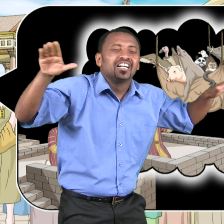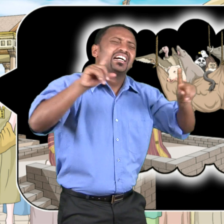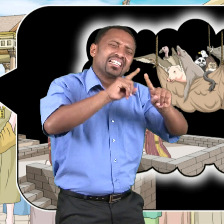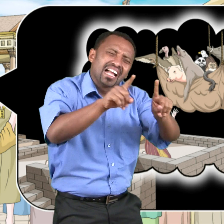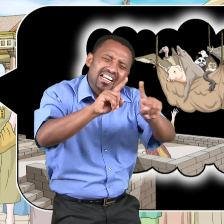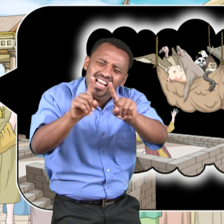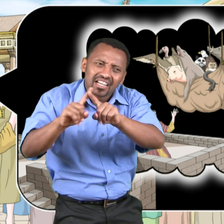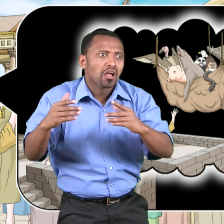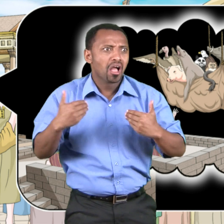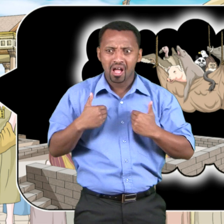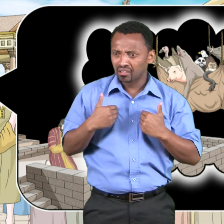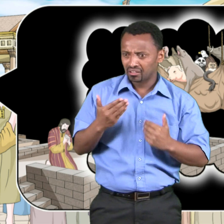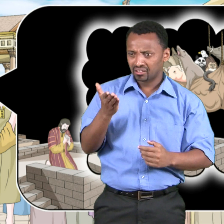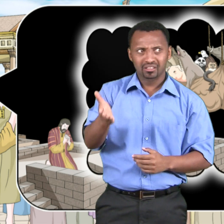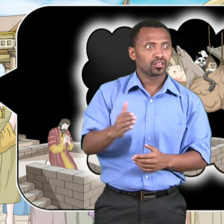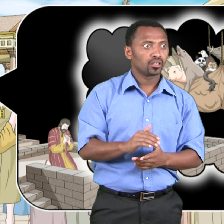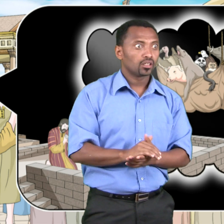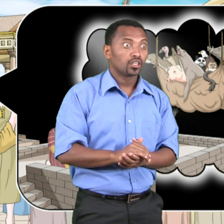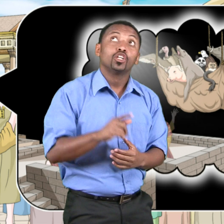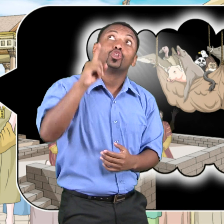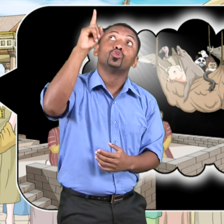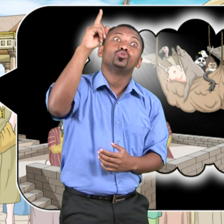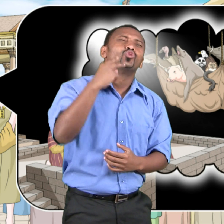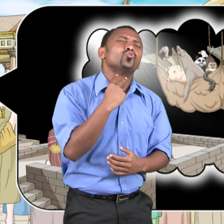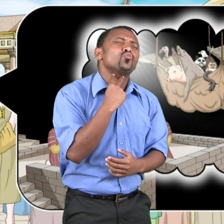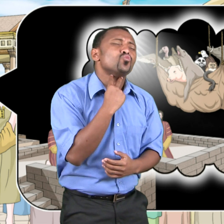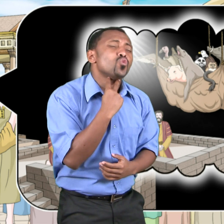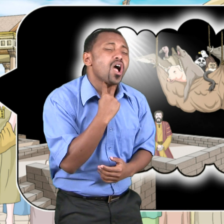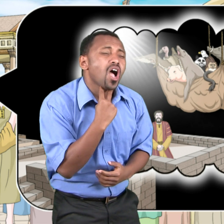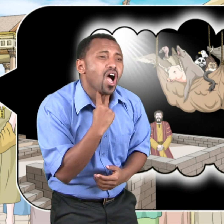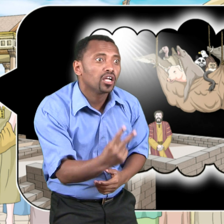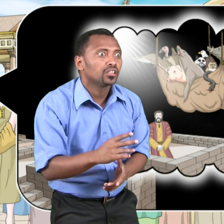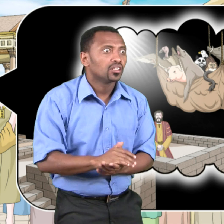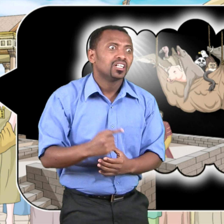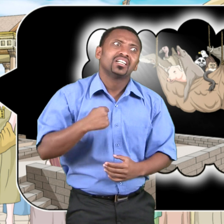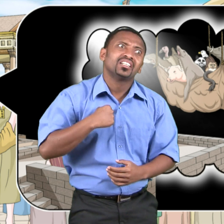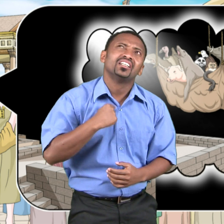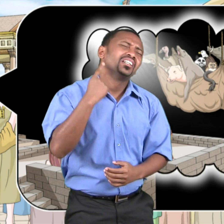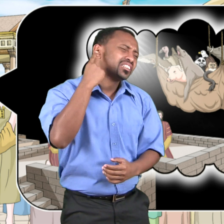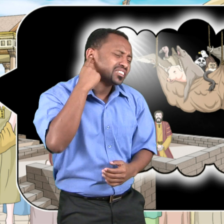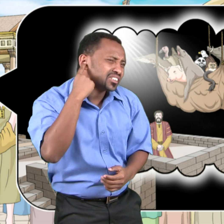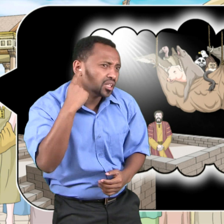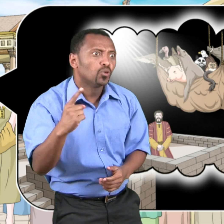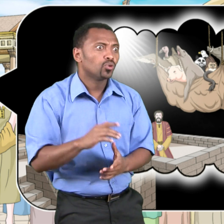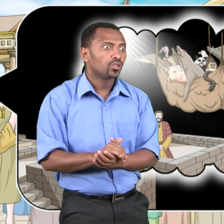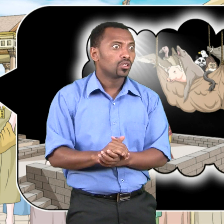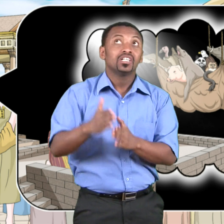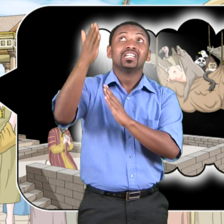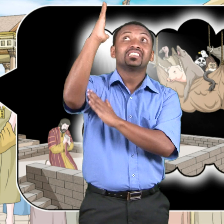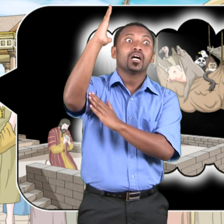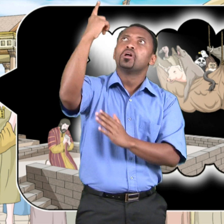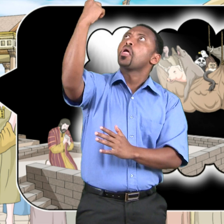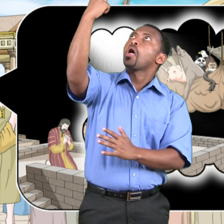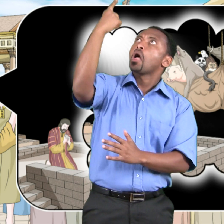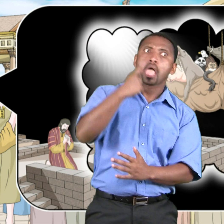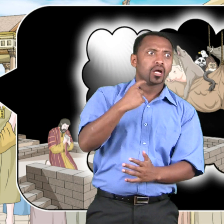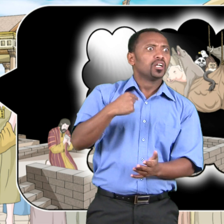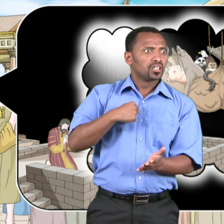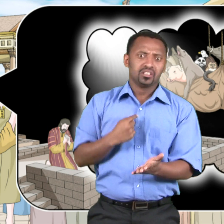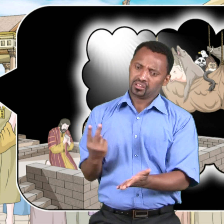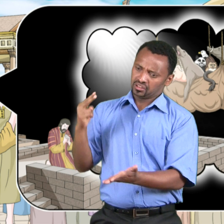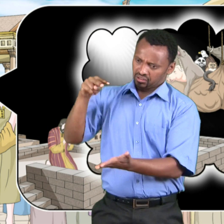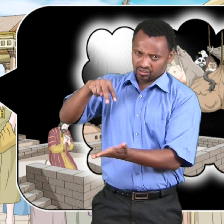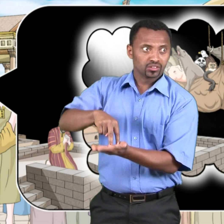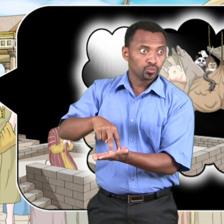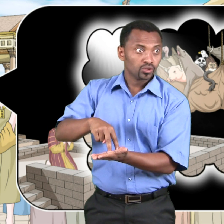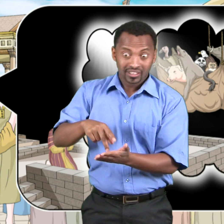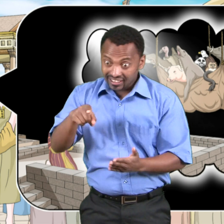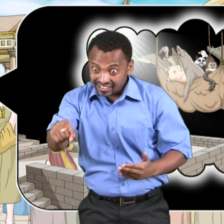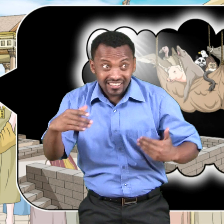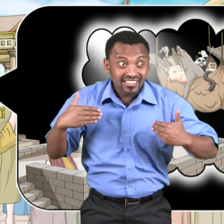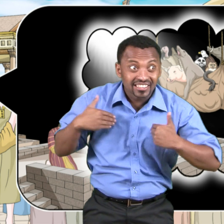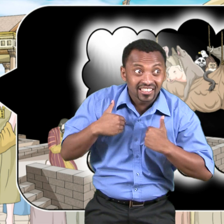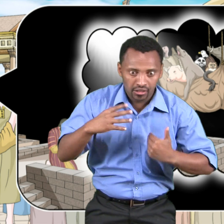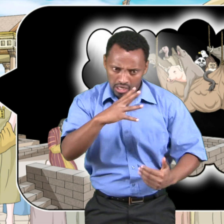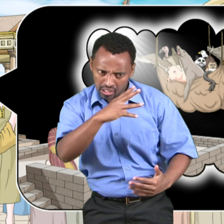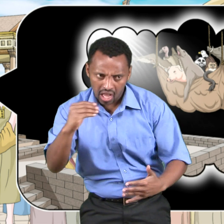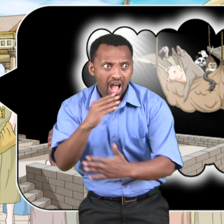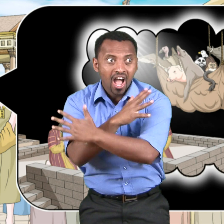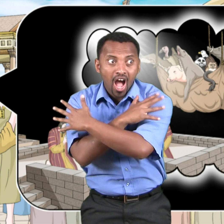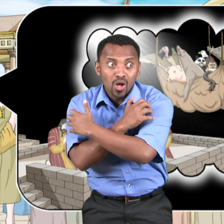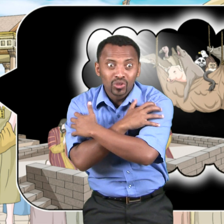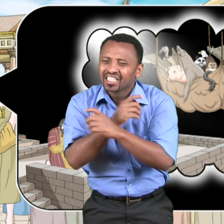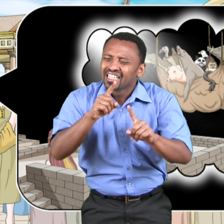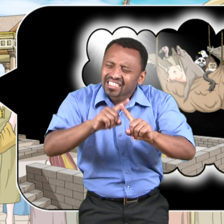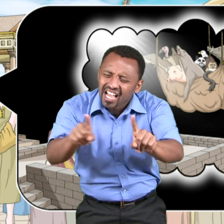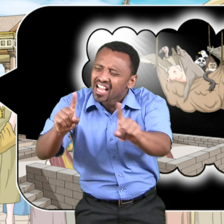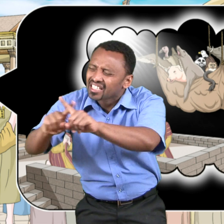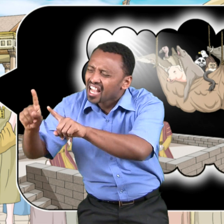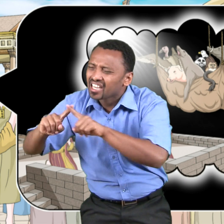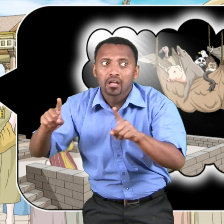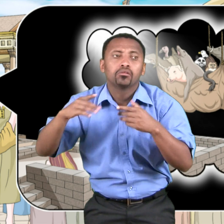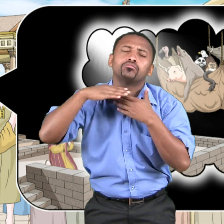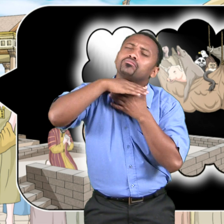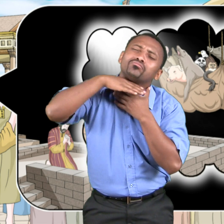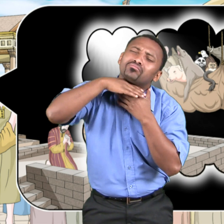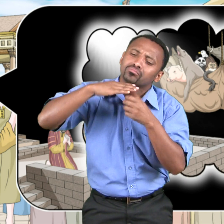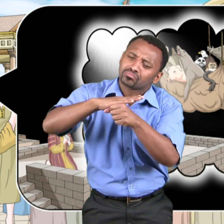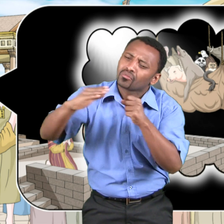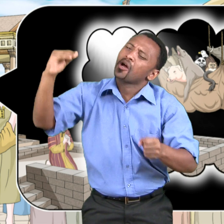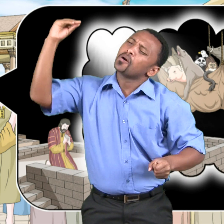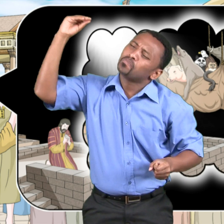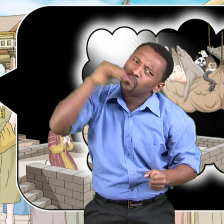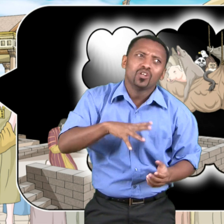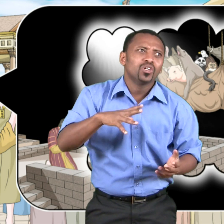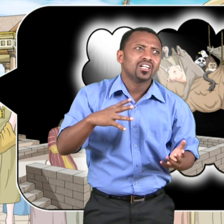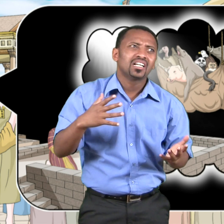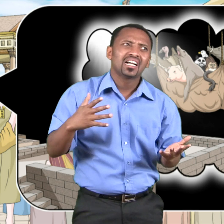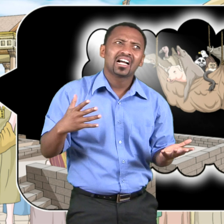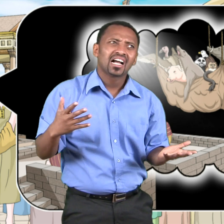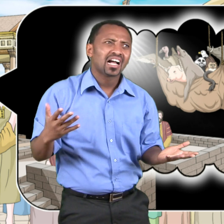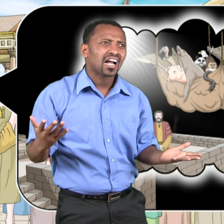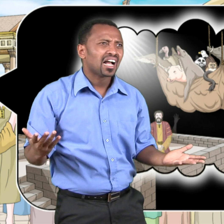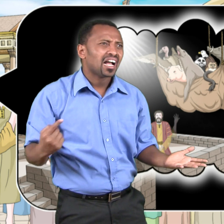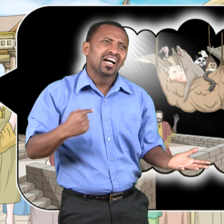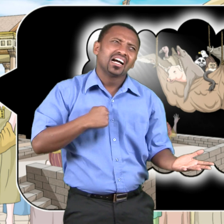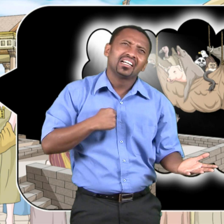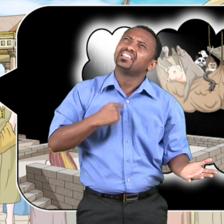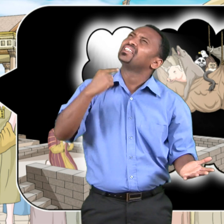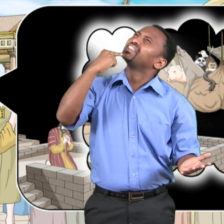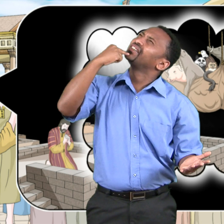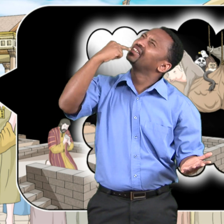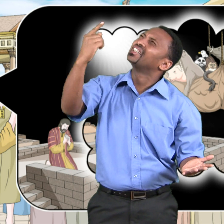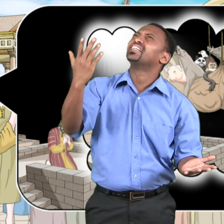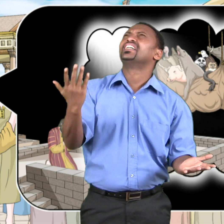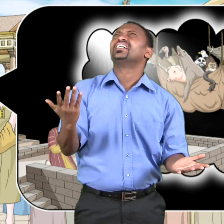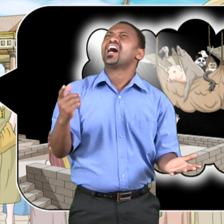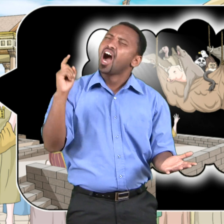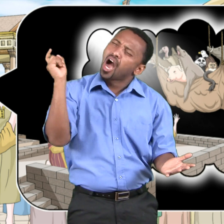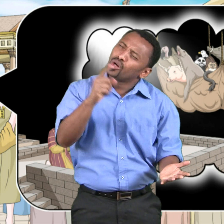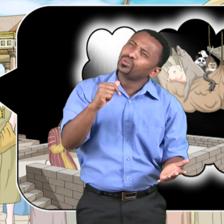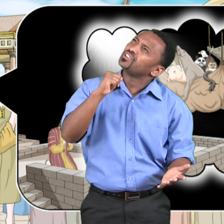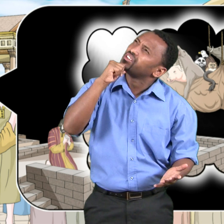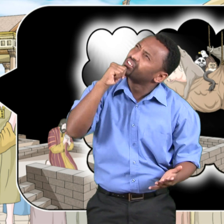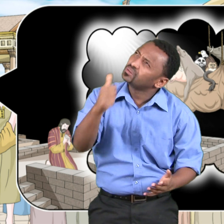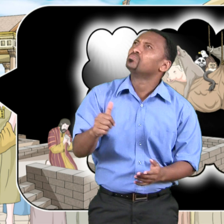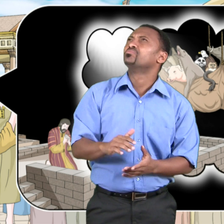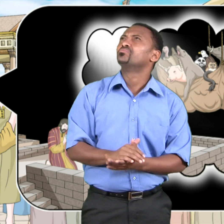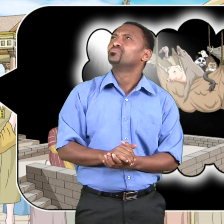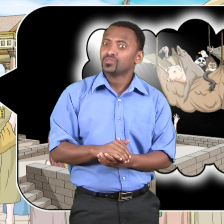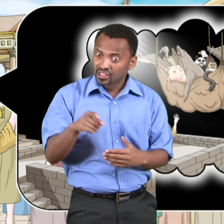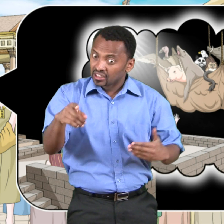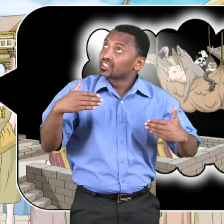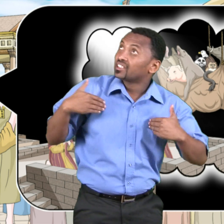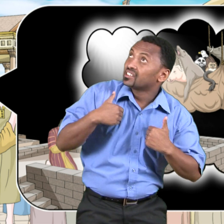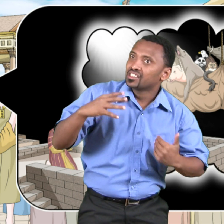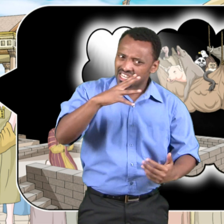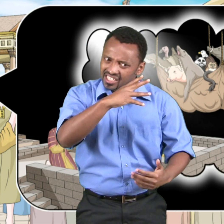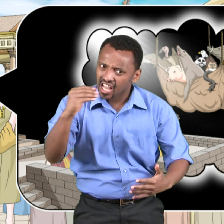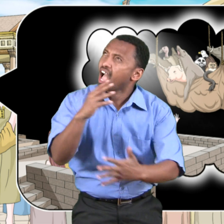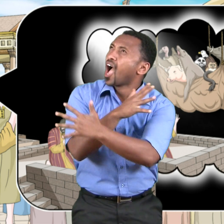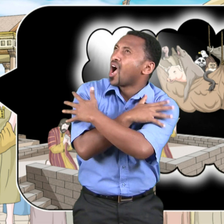Then I heard a voice saying to me, ‘Get up, Peter, kill and eat.’